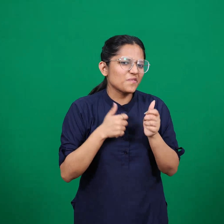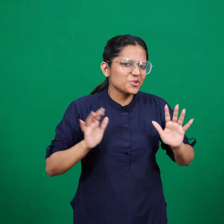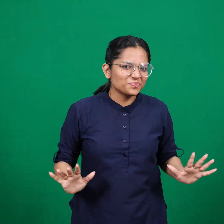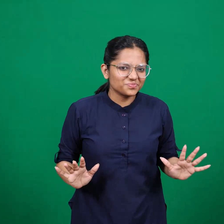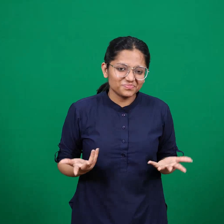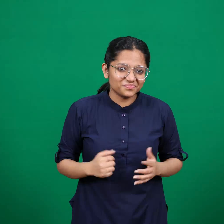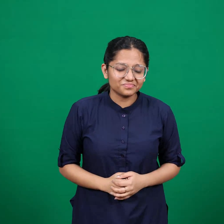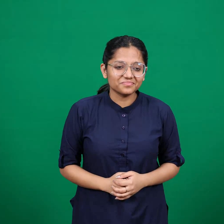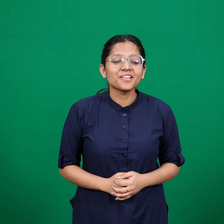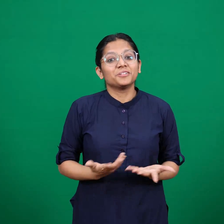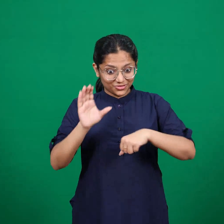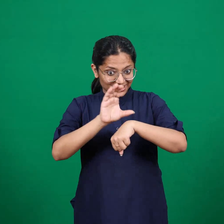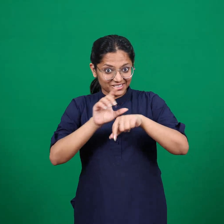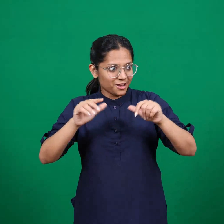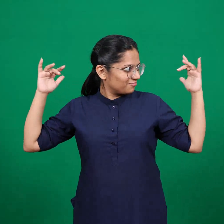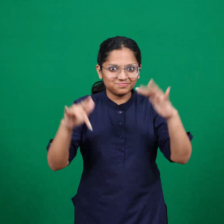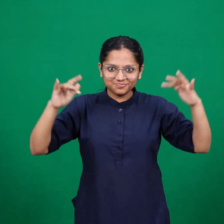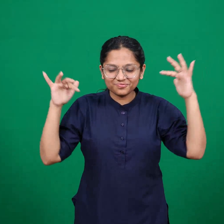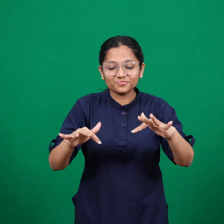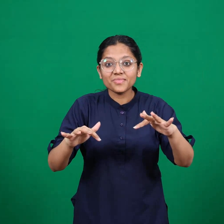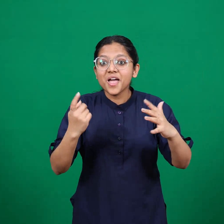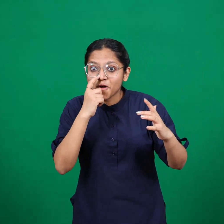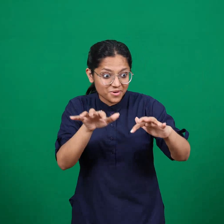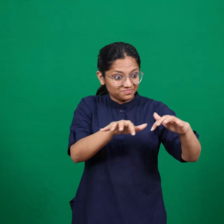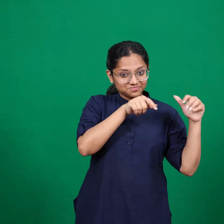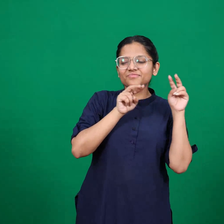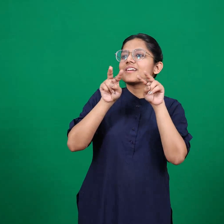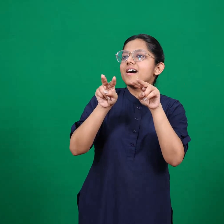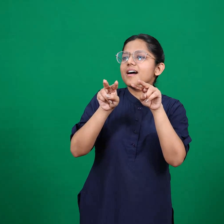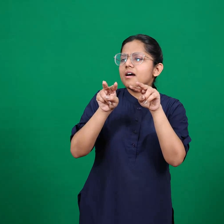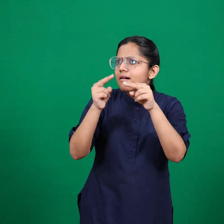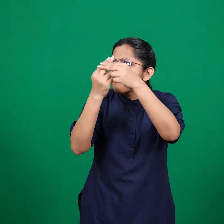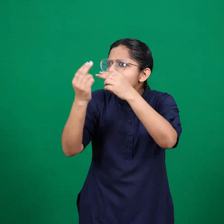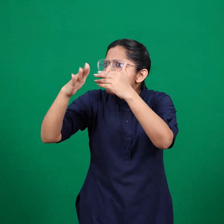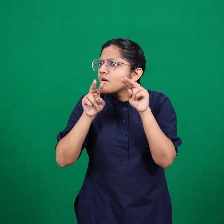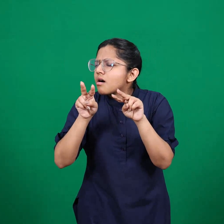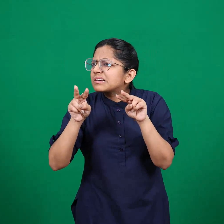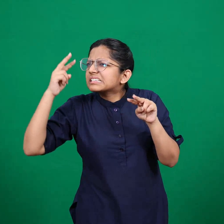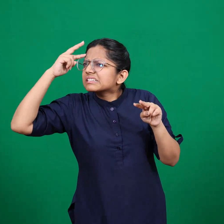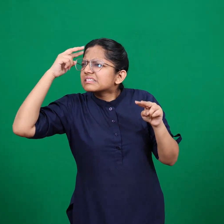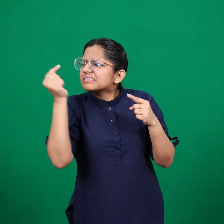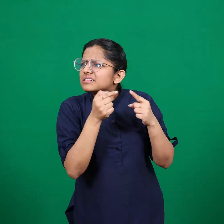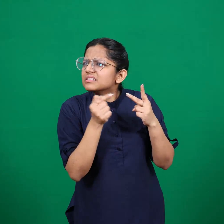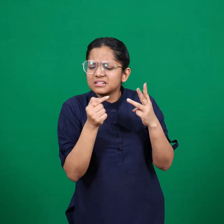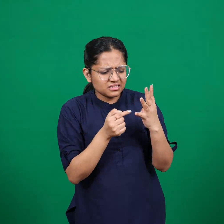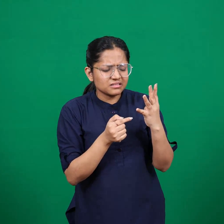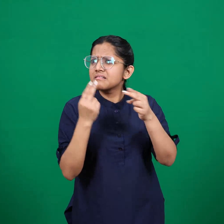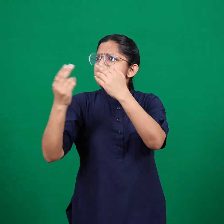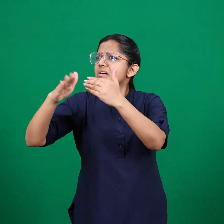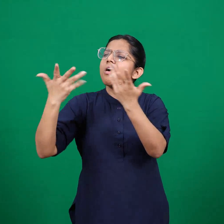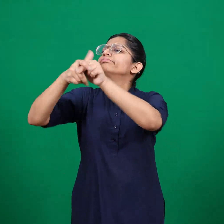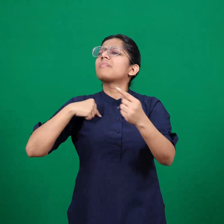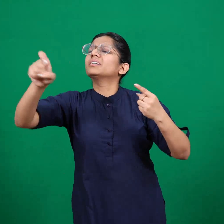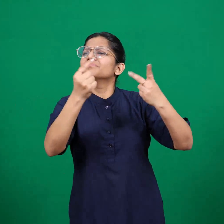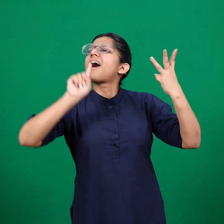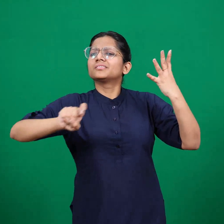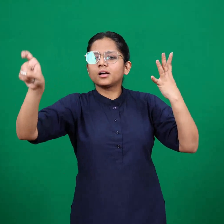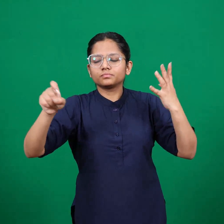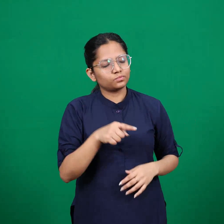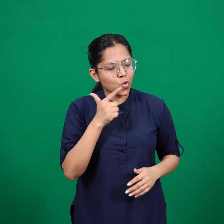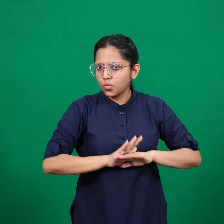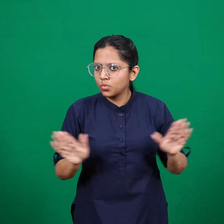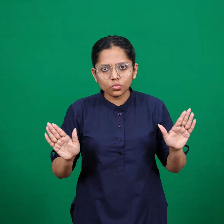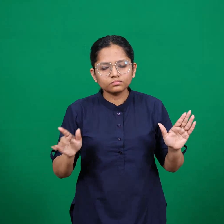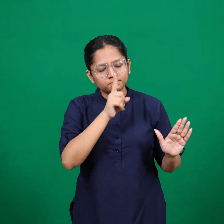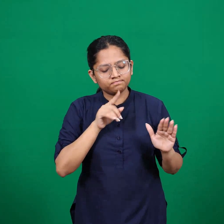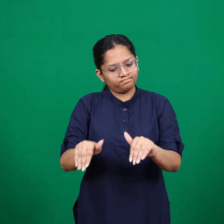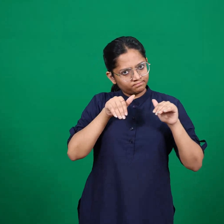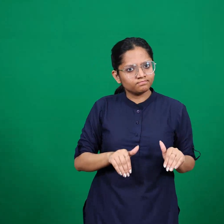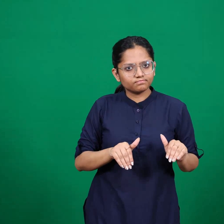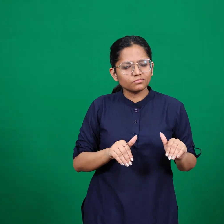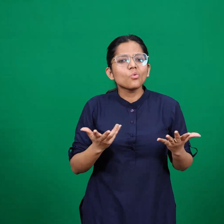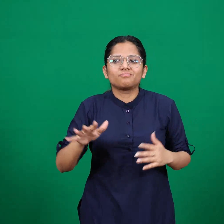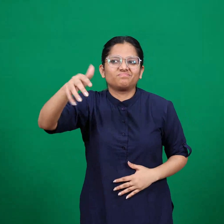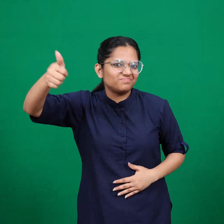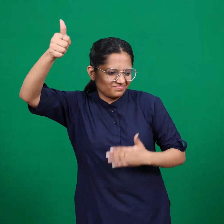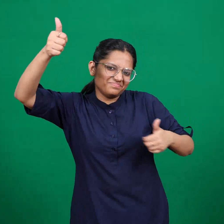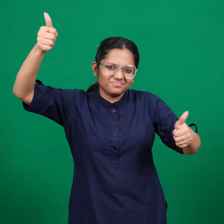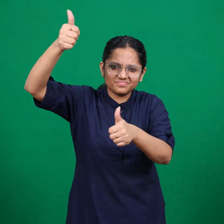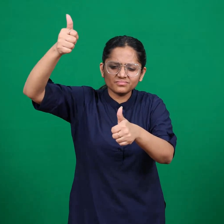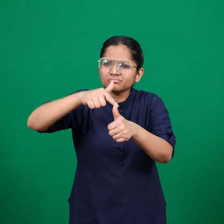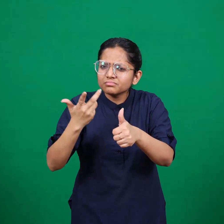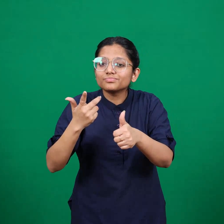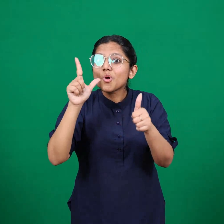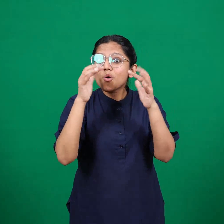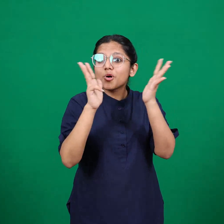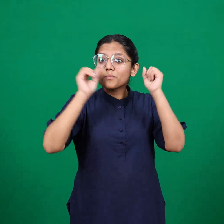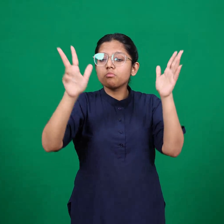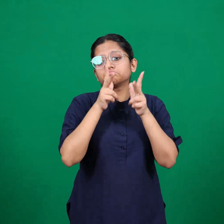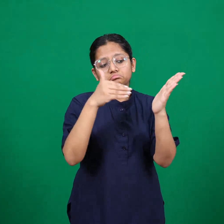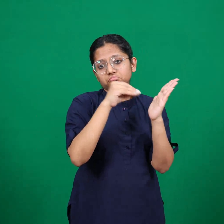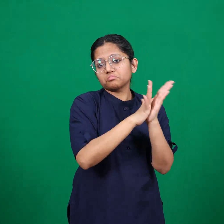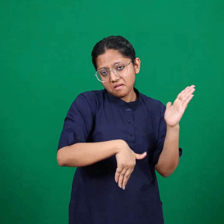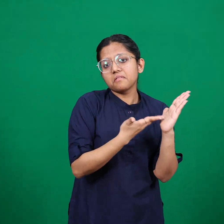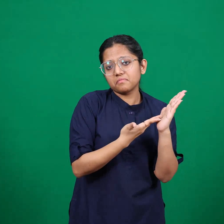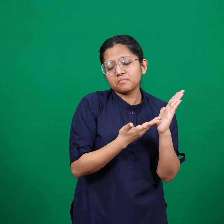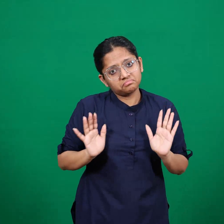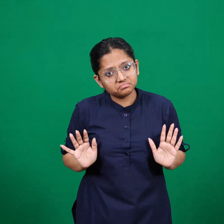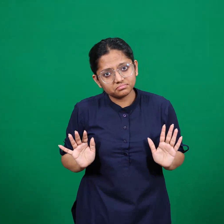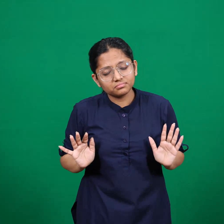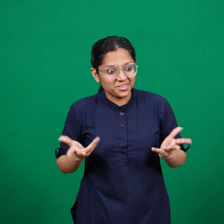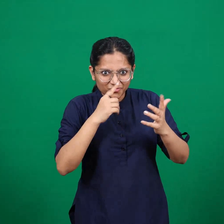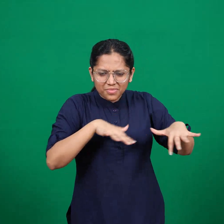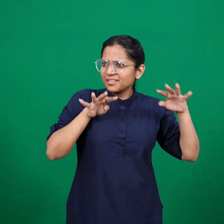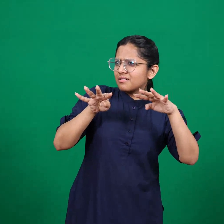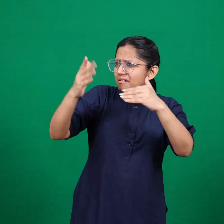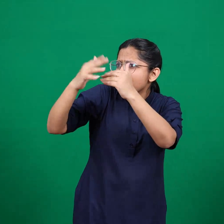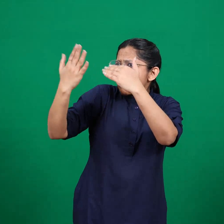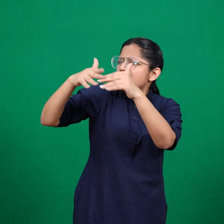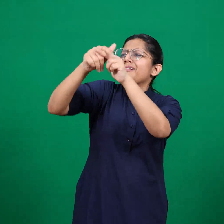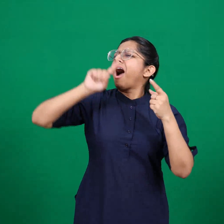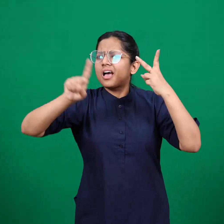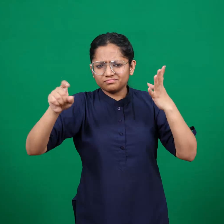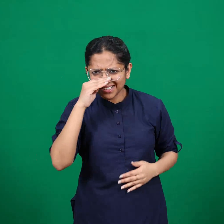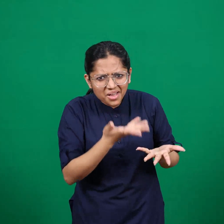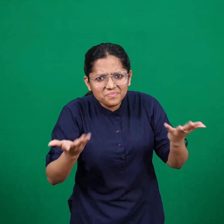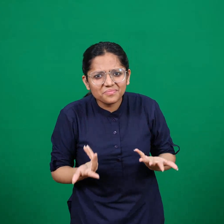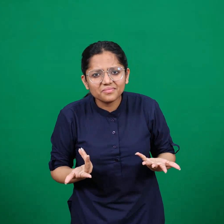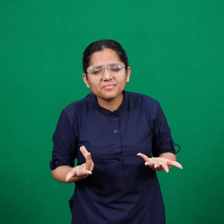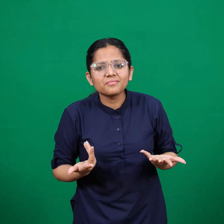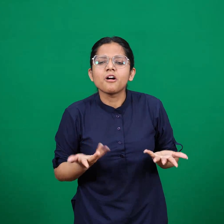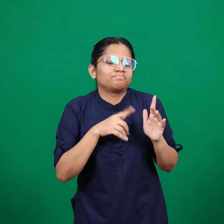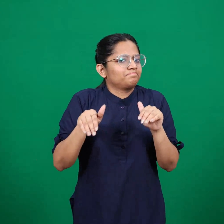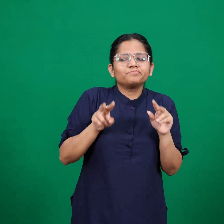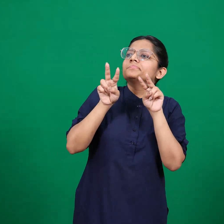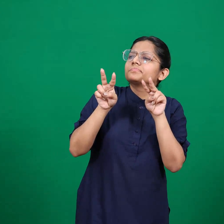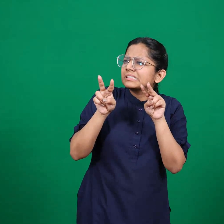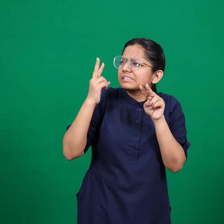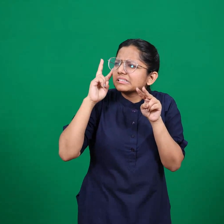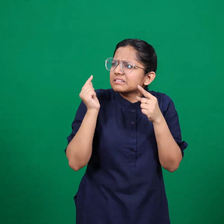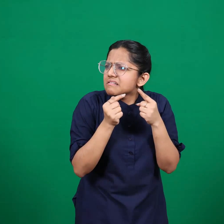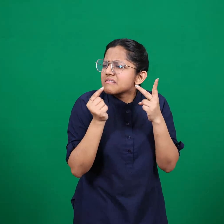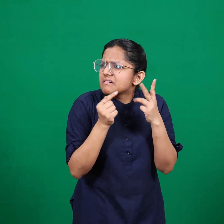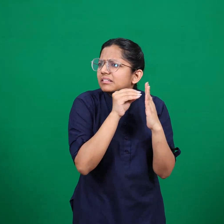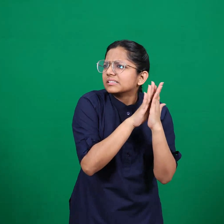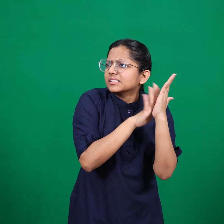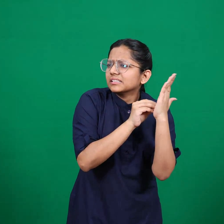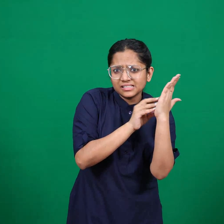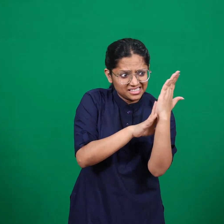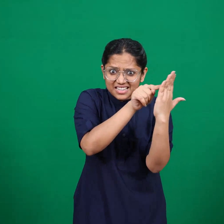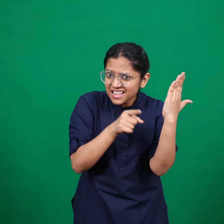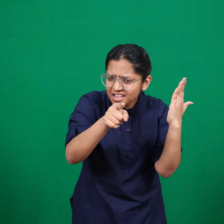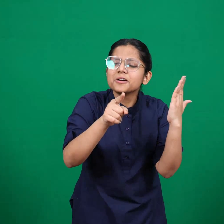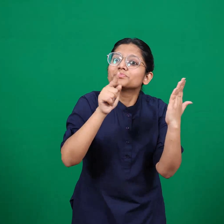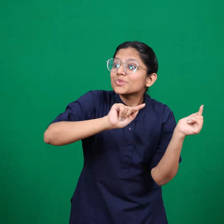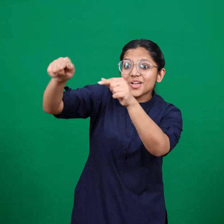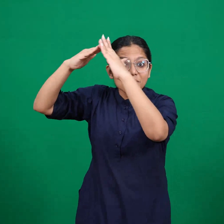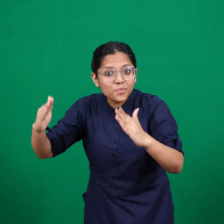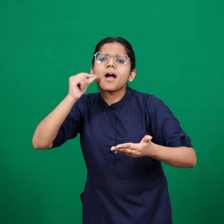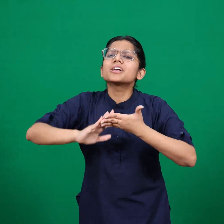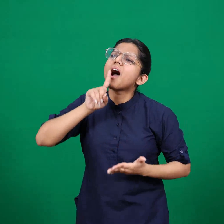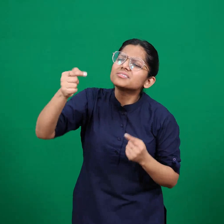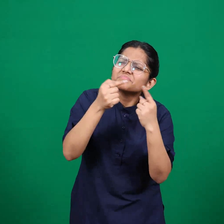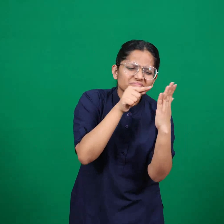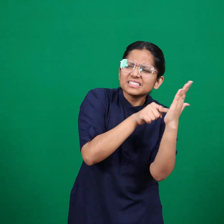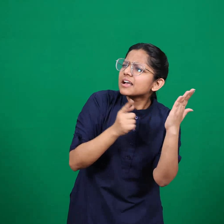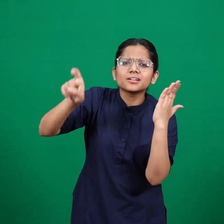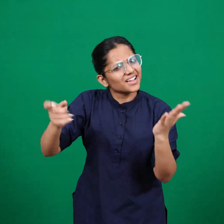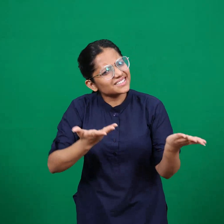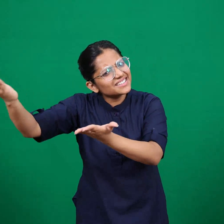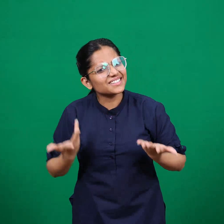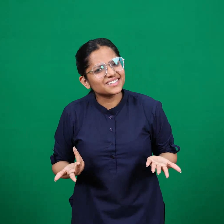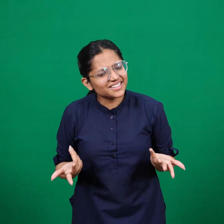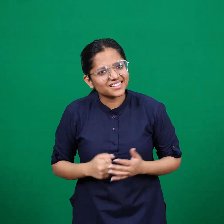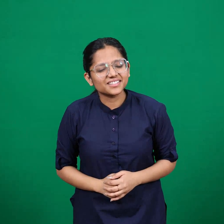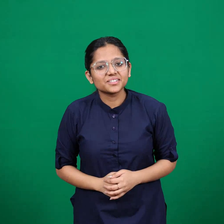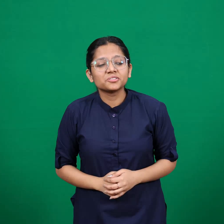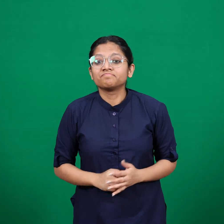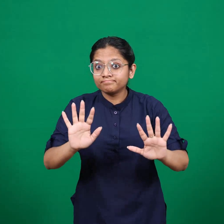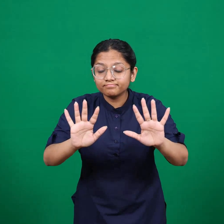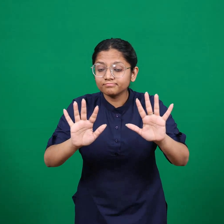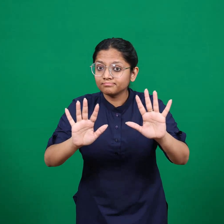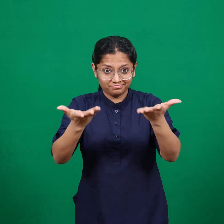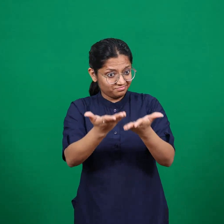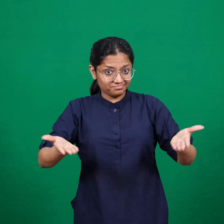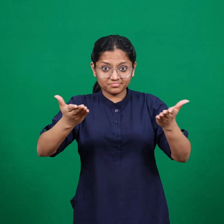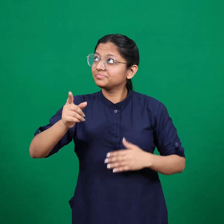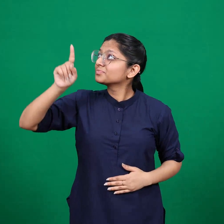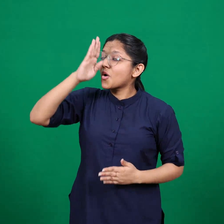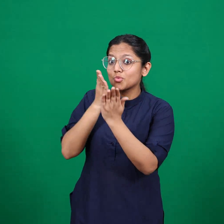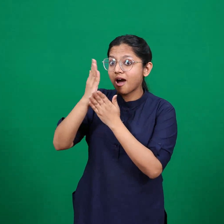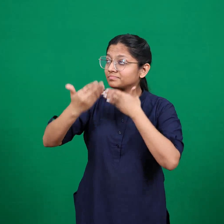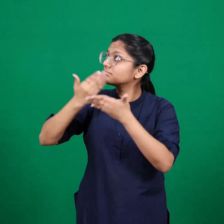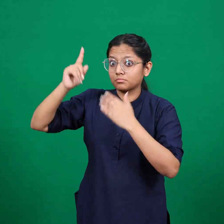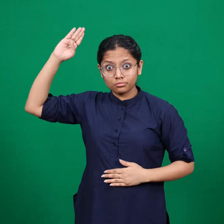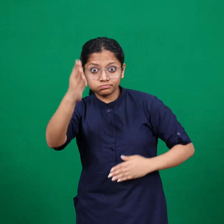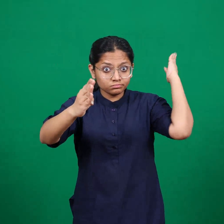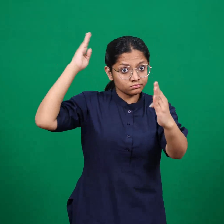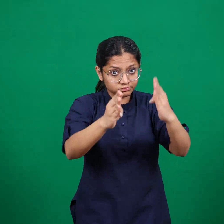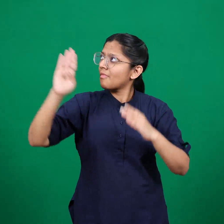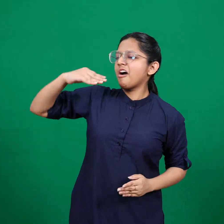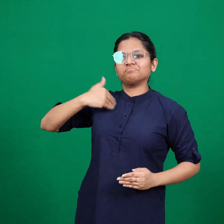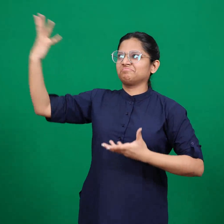If they wish to inquire about something, they are to ask their own husbands at home; for it is dishonorable for a woman to speak in the church. Did the word of God originate with you?